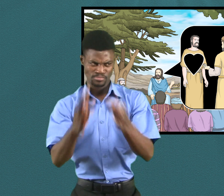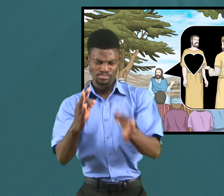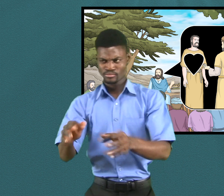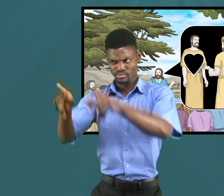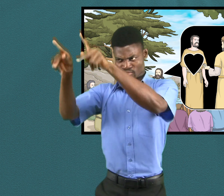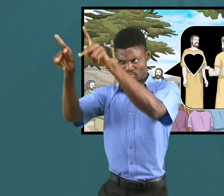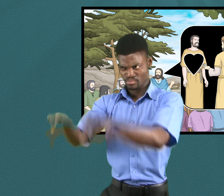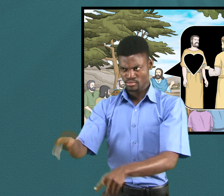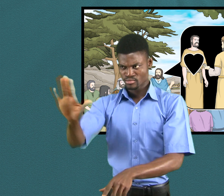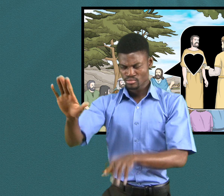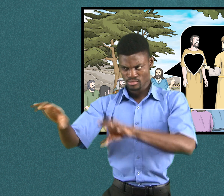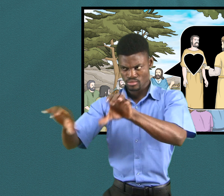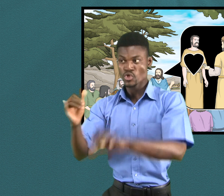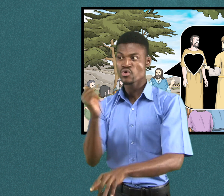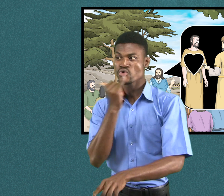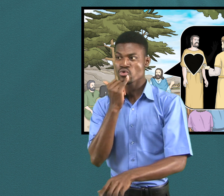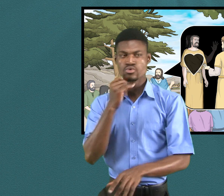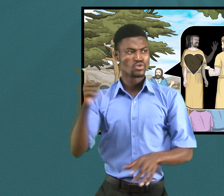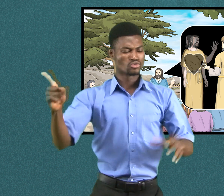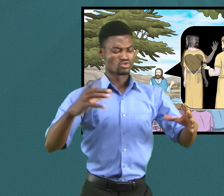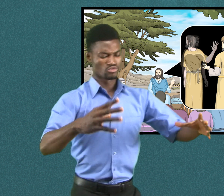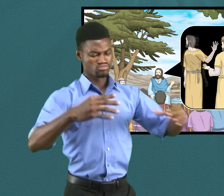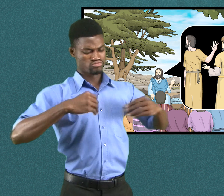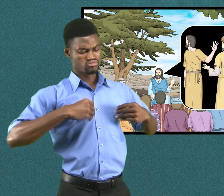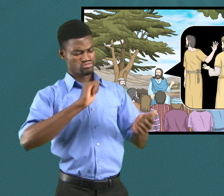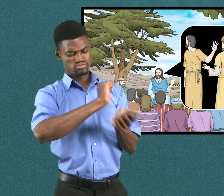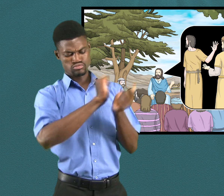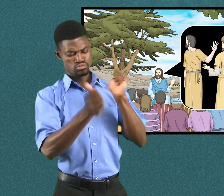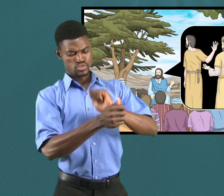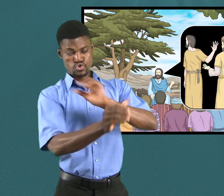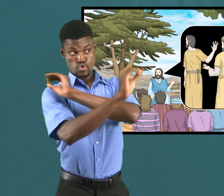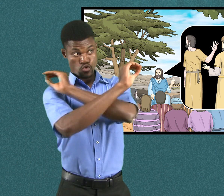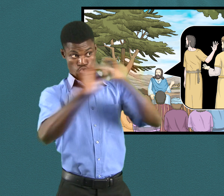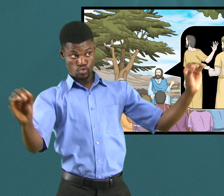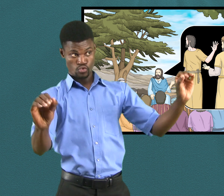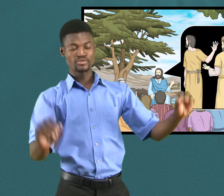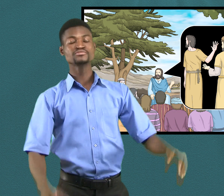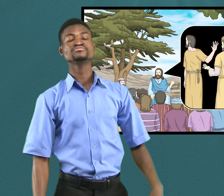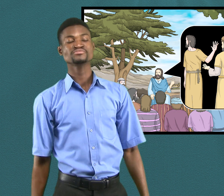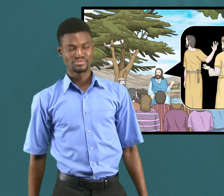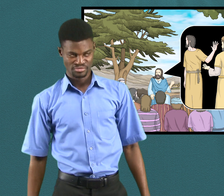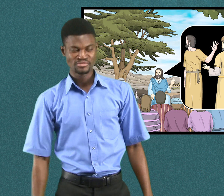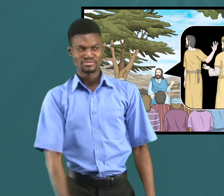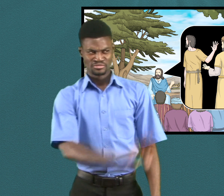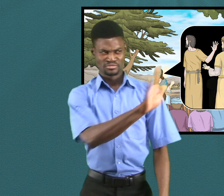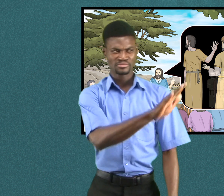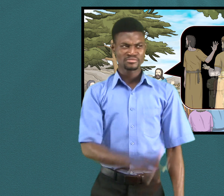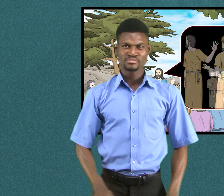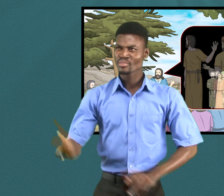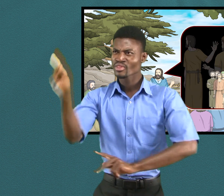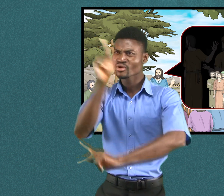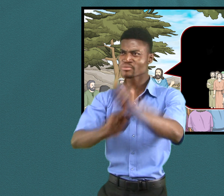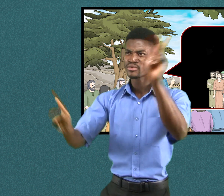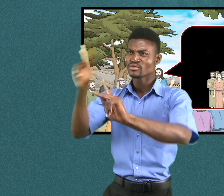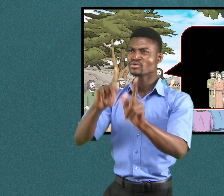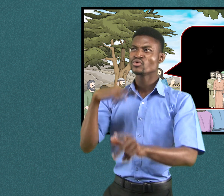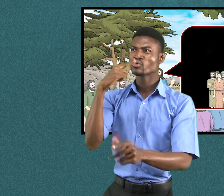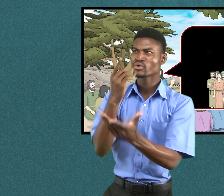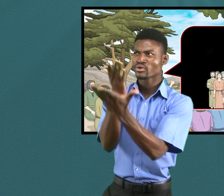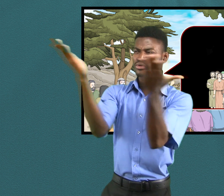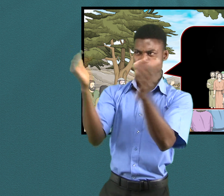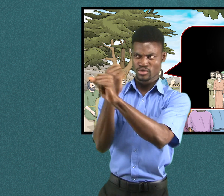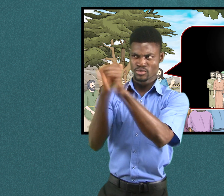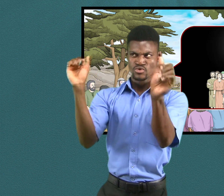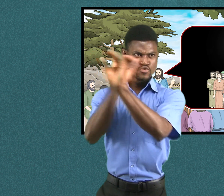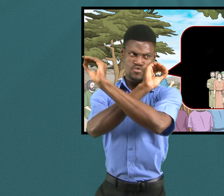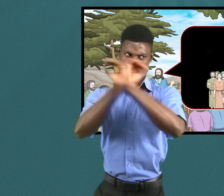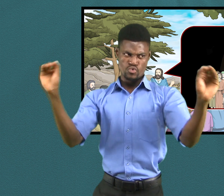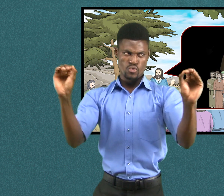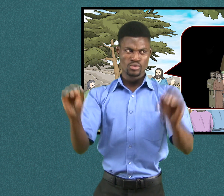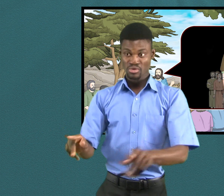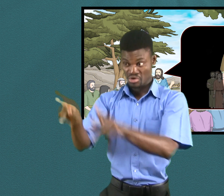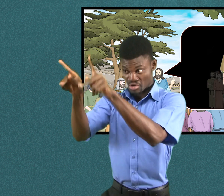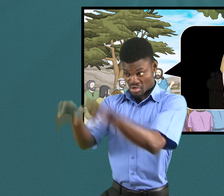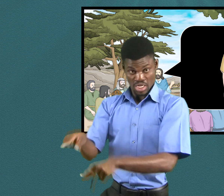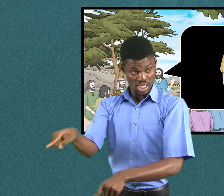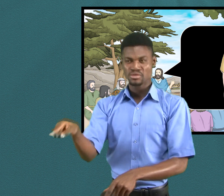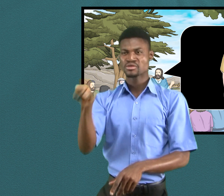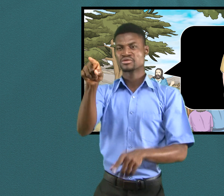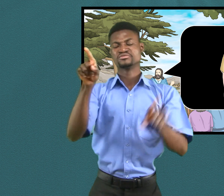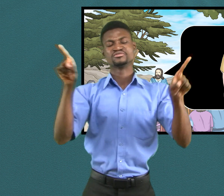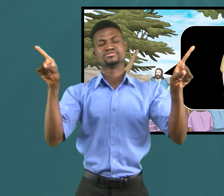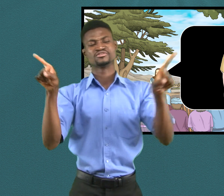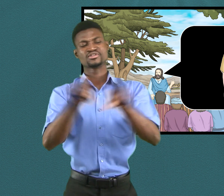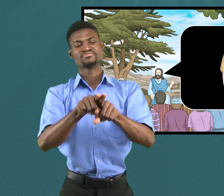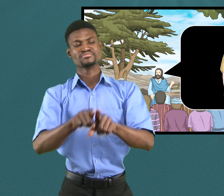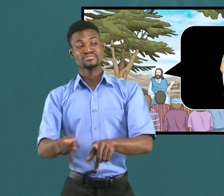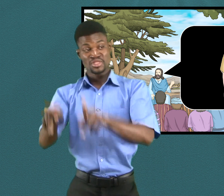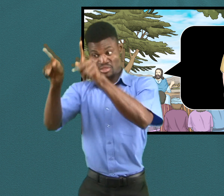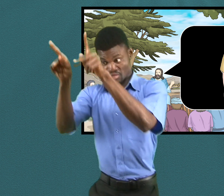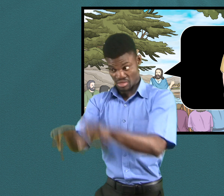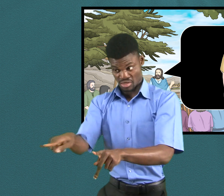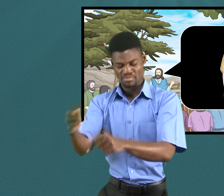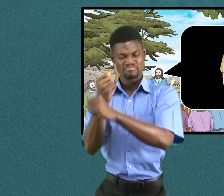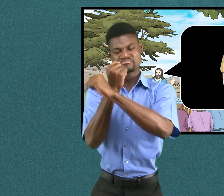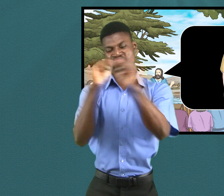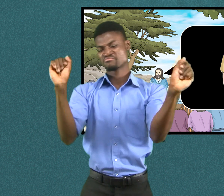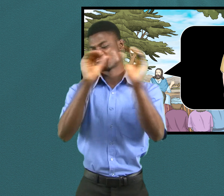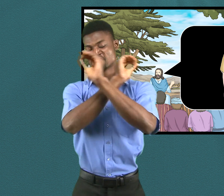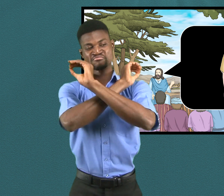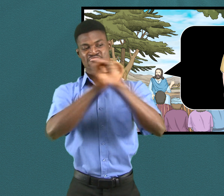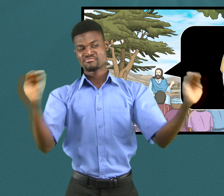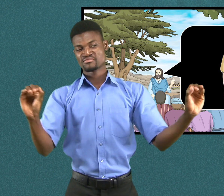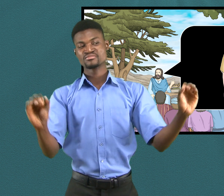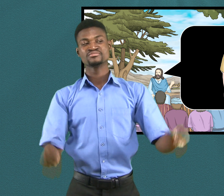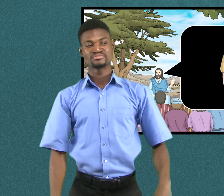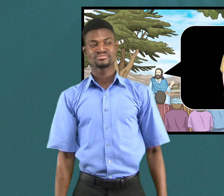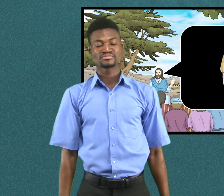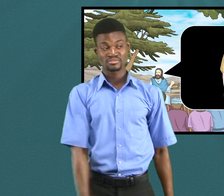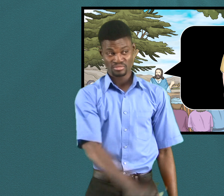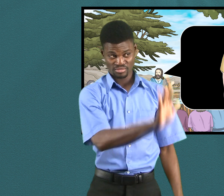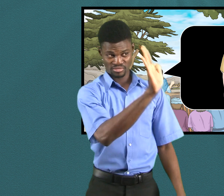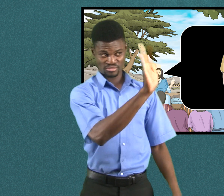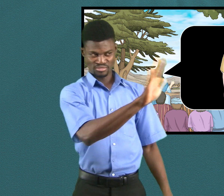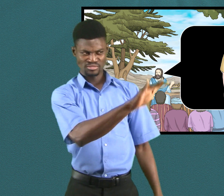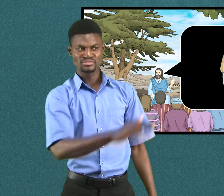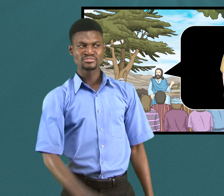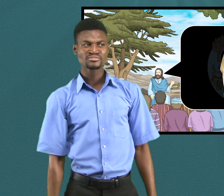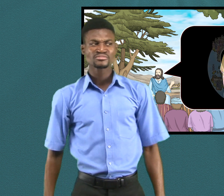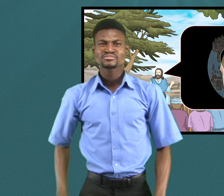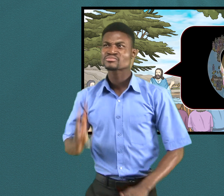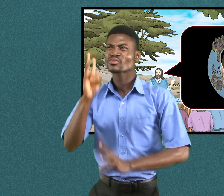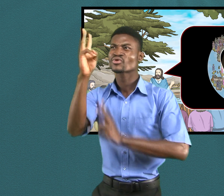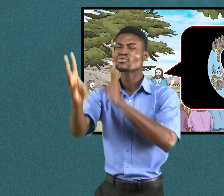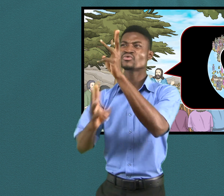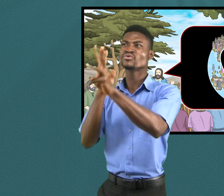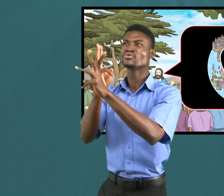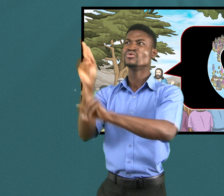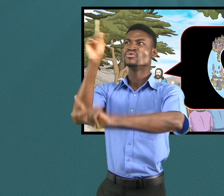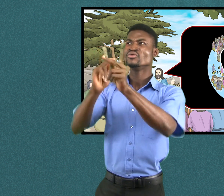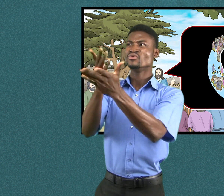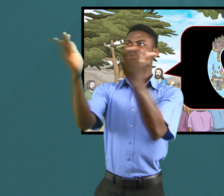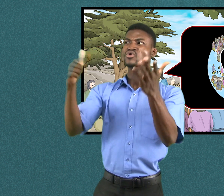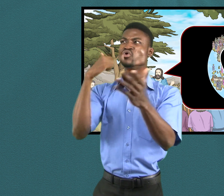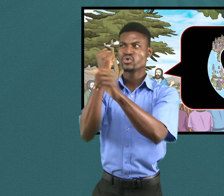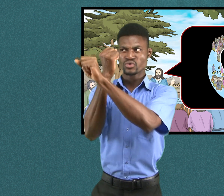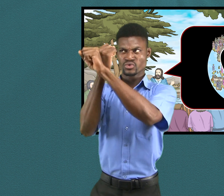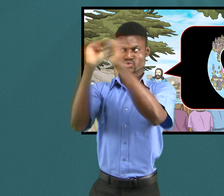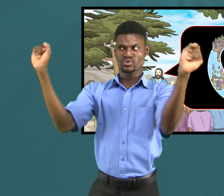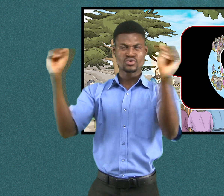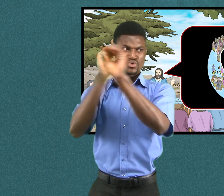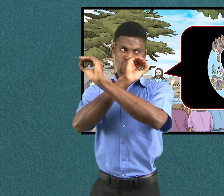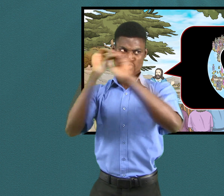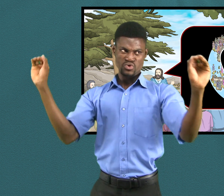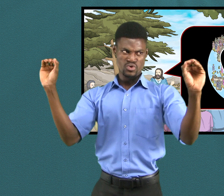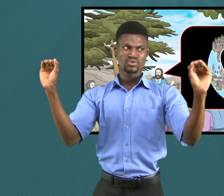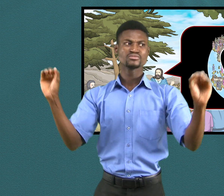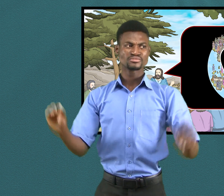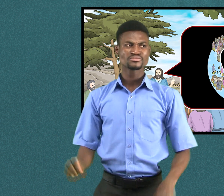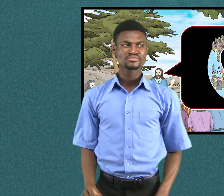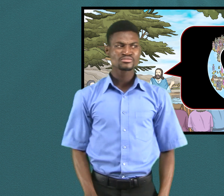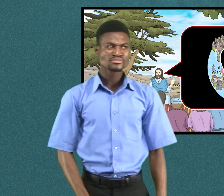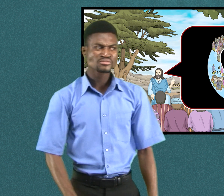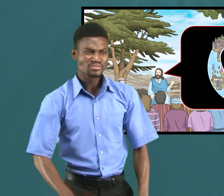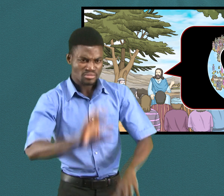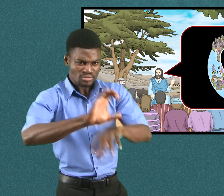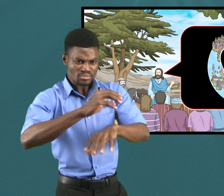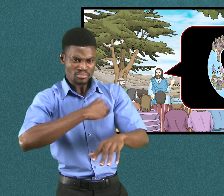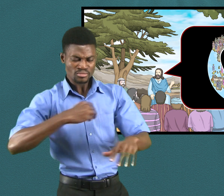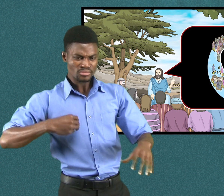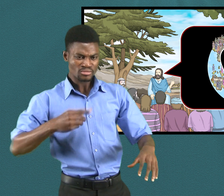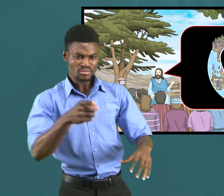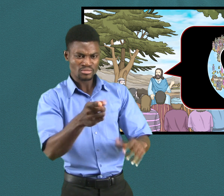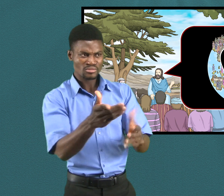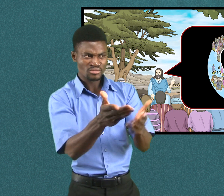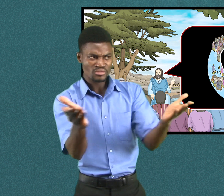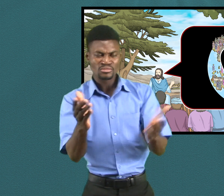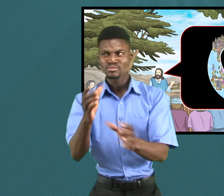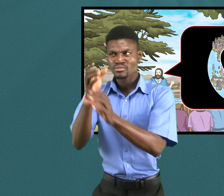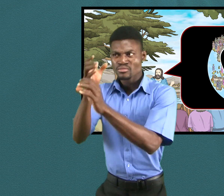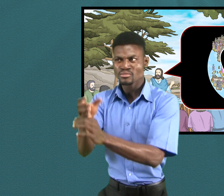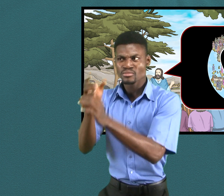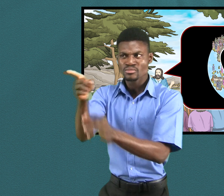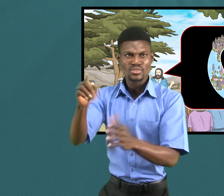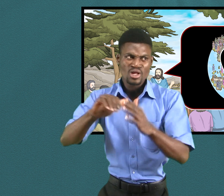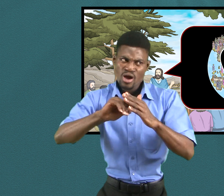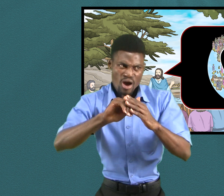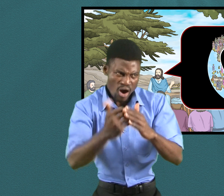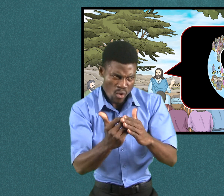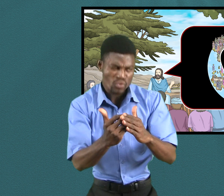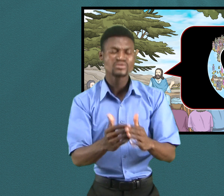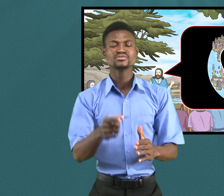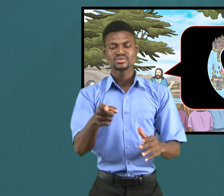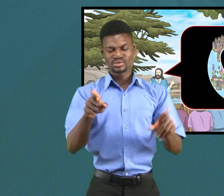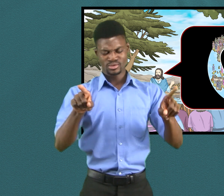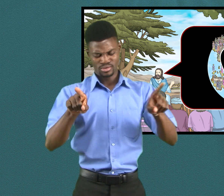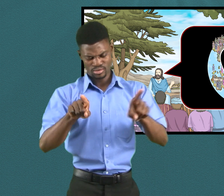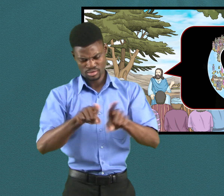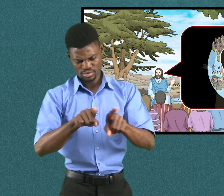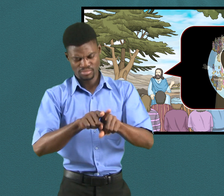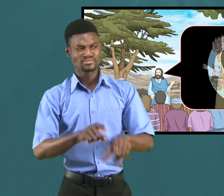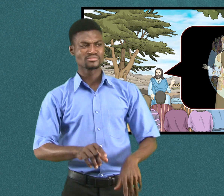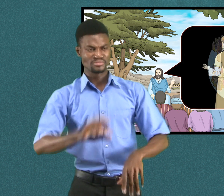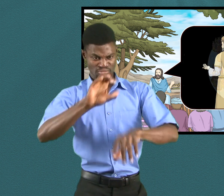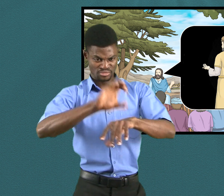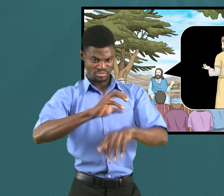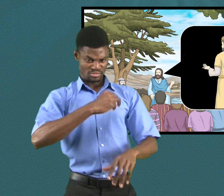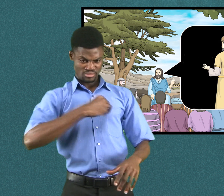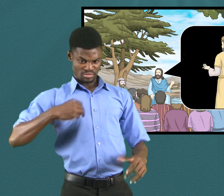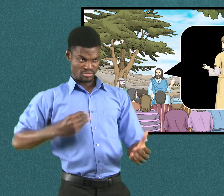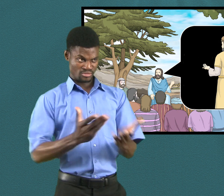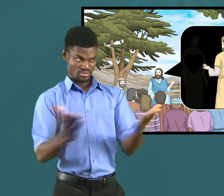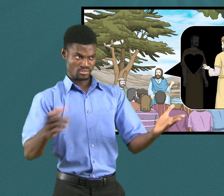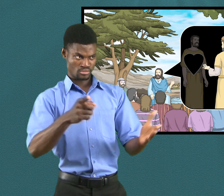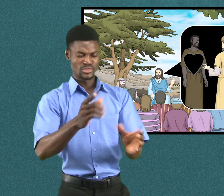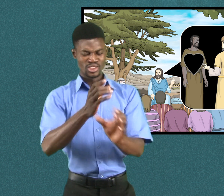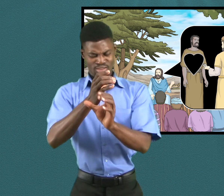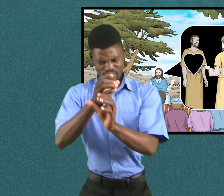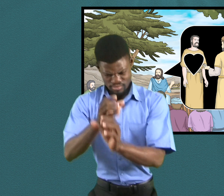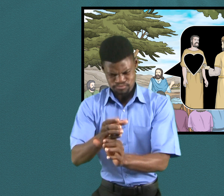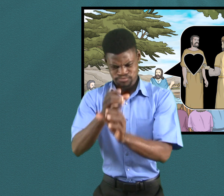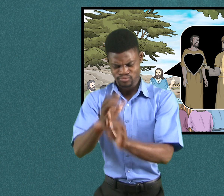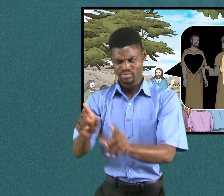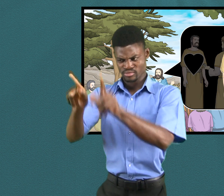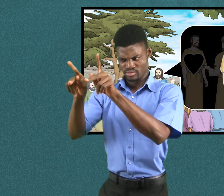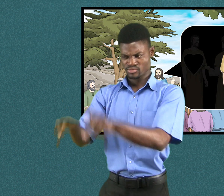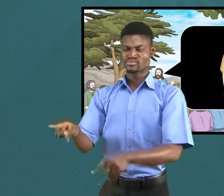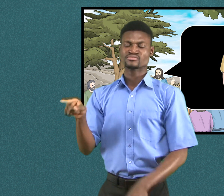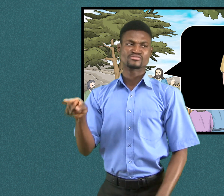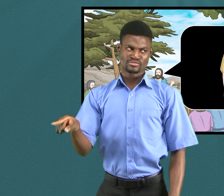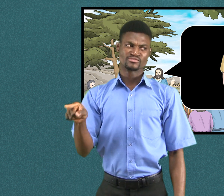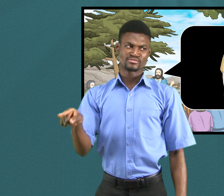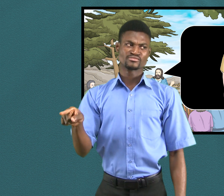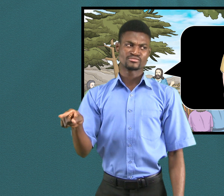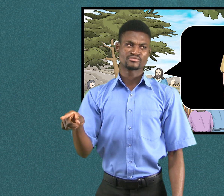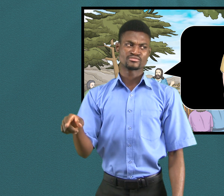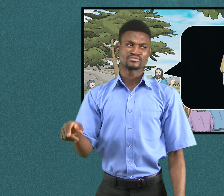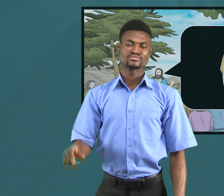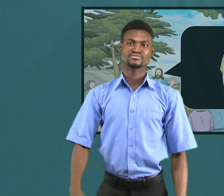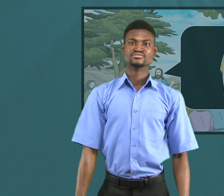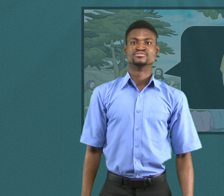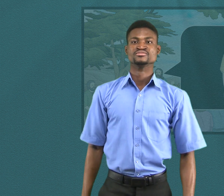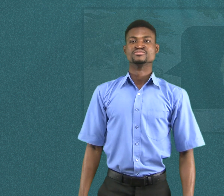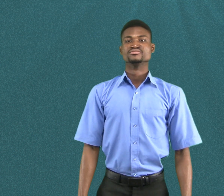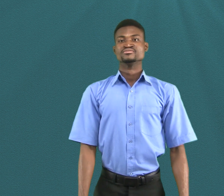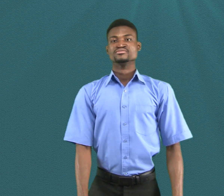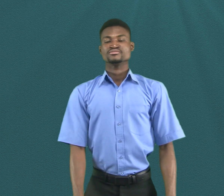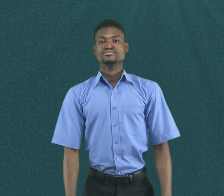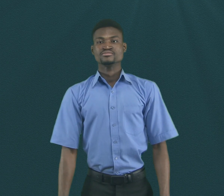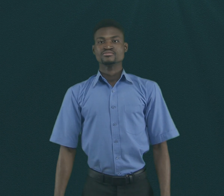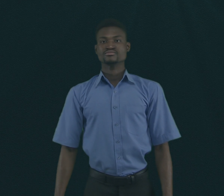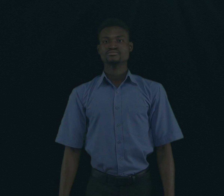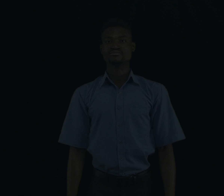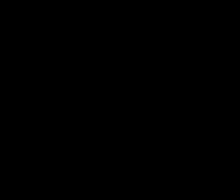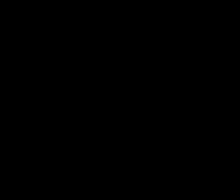And if he refuses to listen even to the church, regard him as you would a pagan or a tax collector.